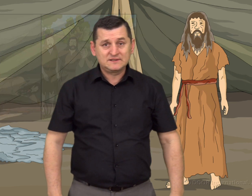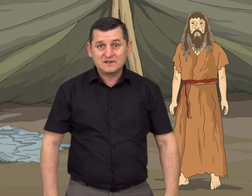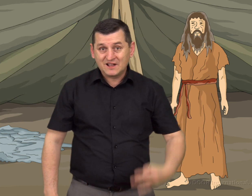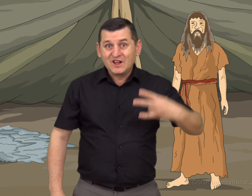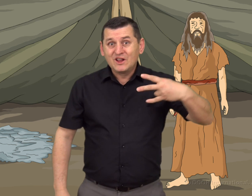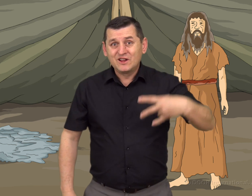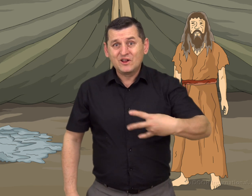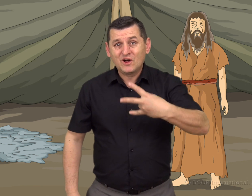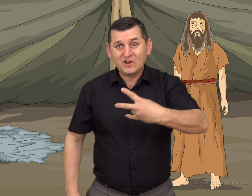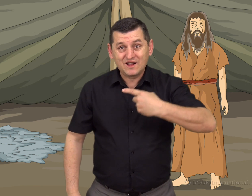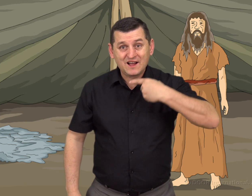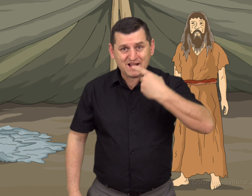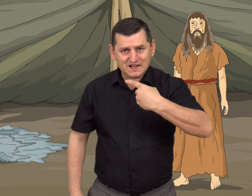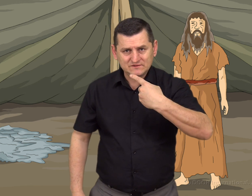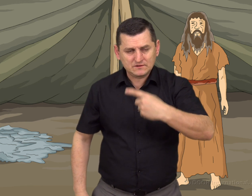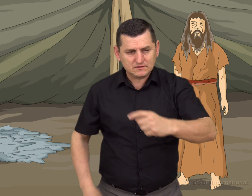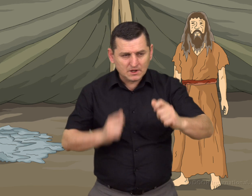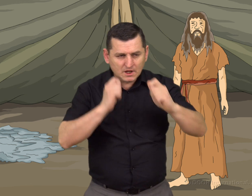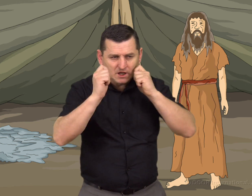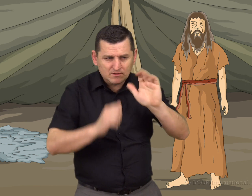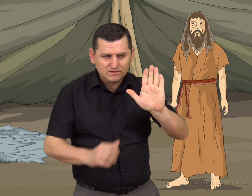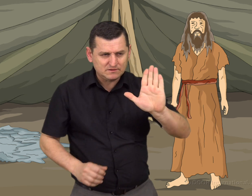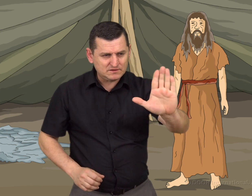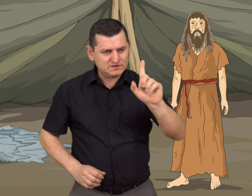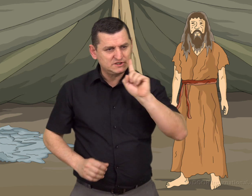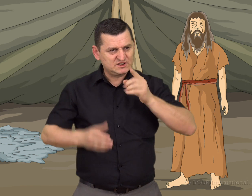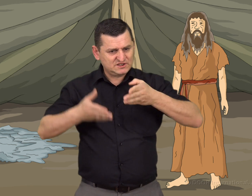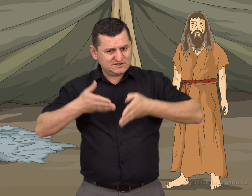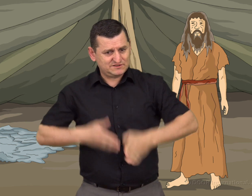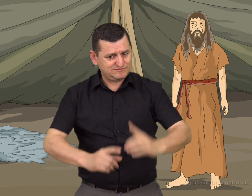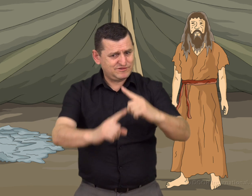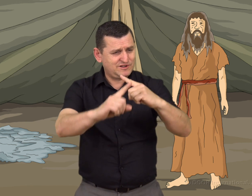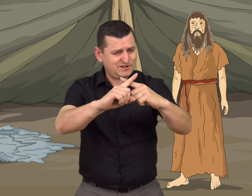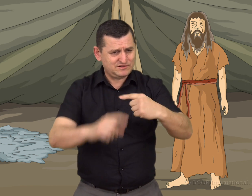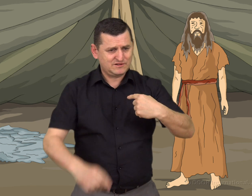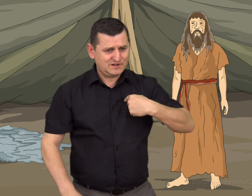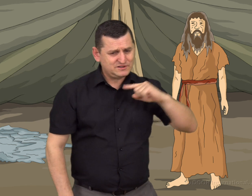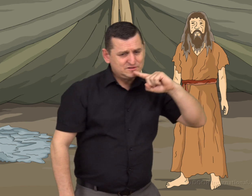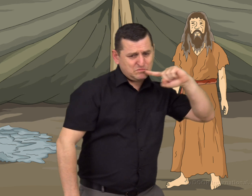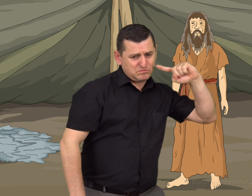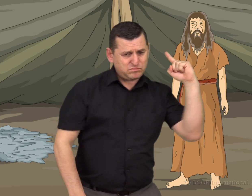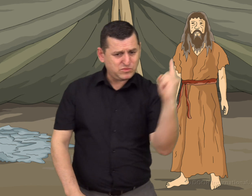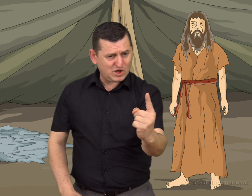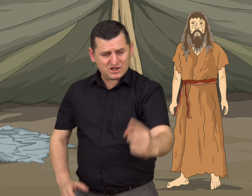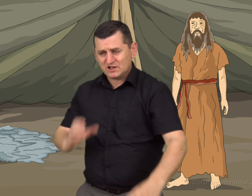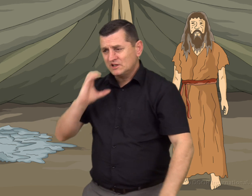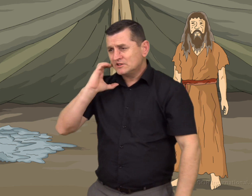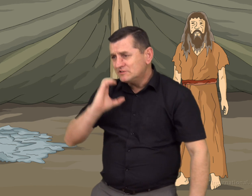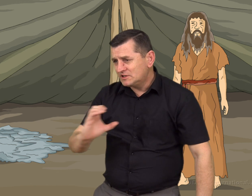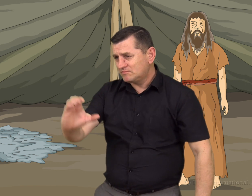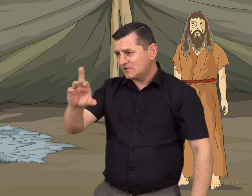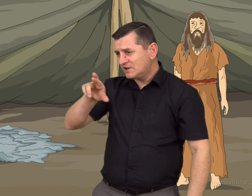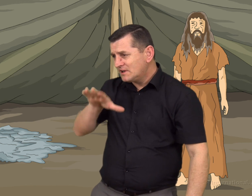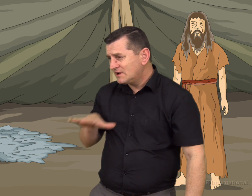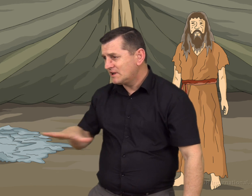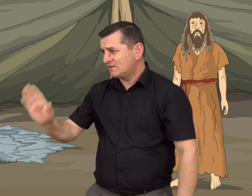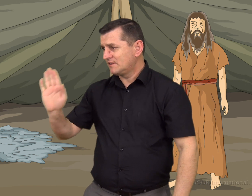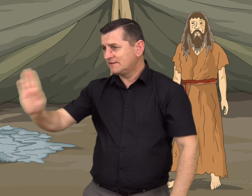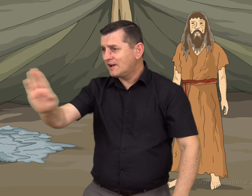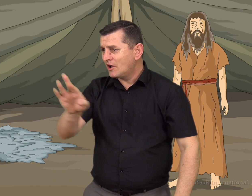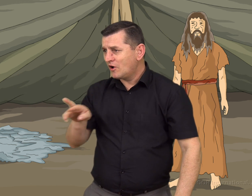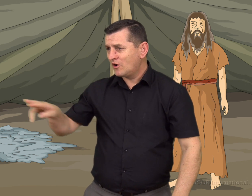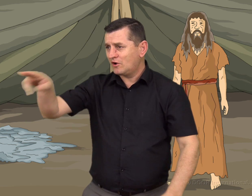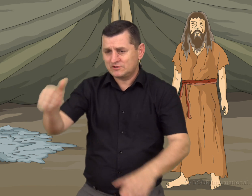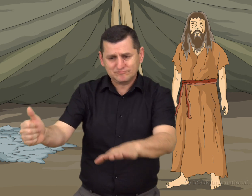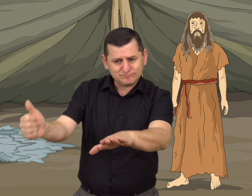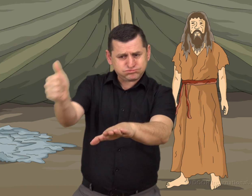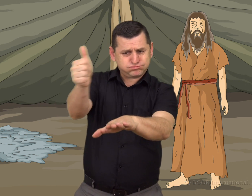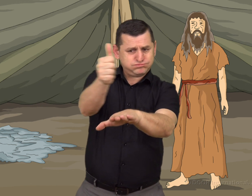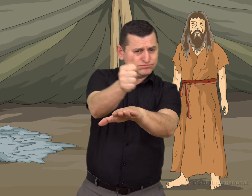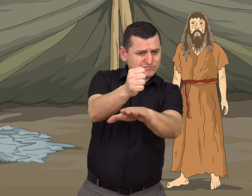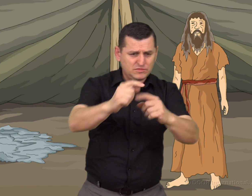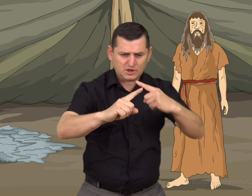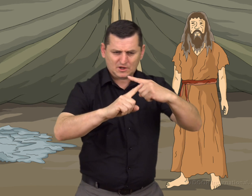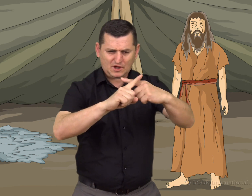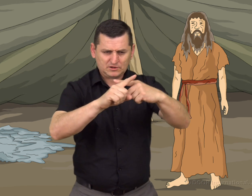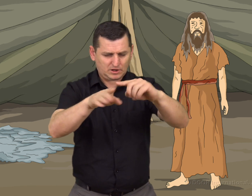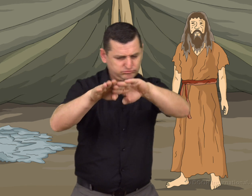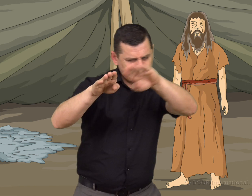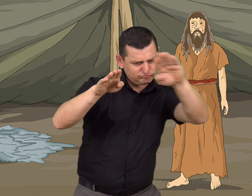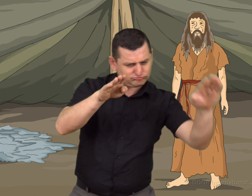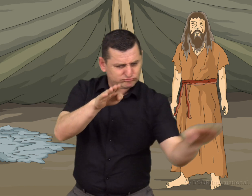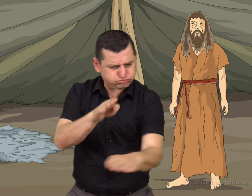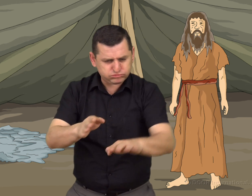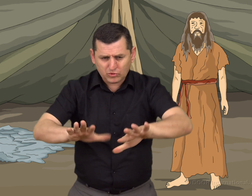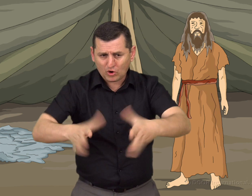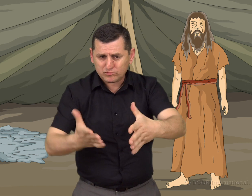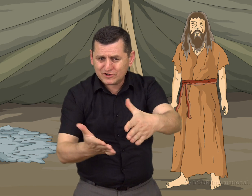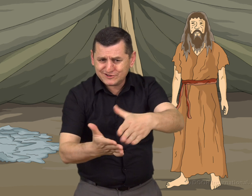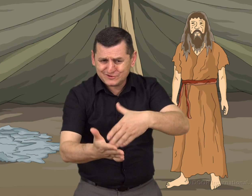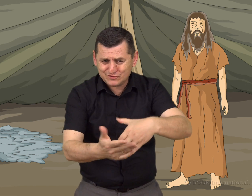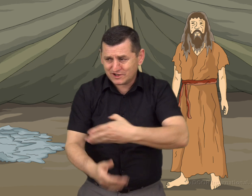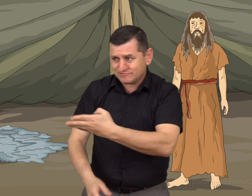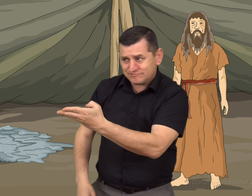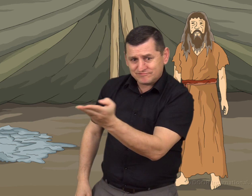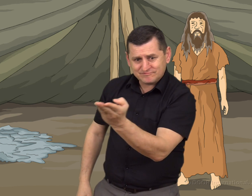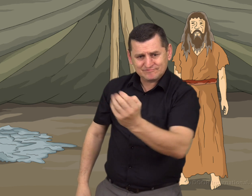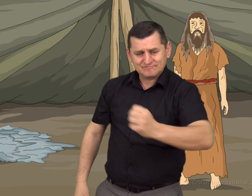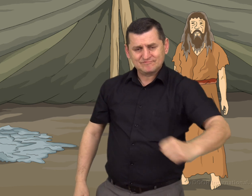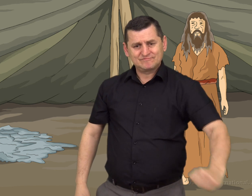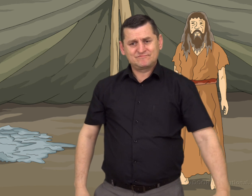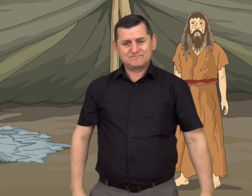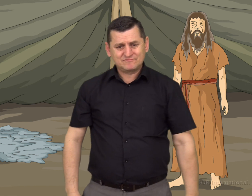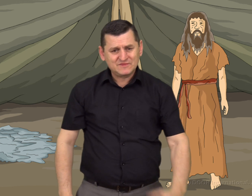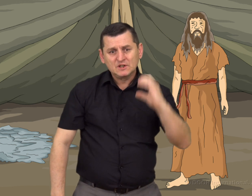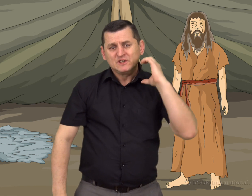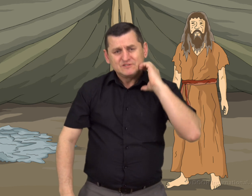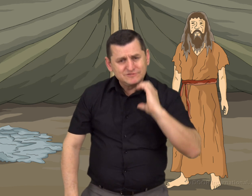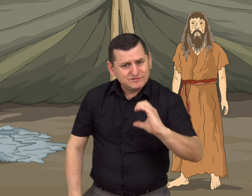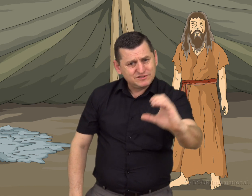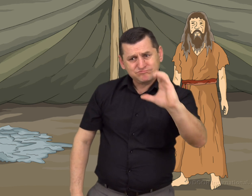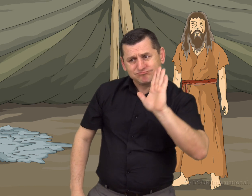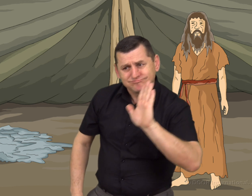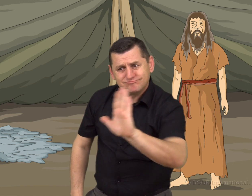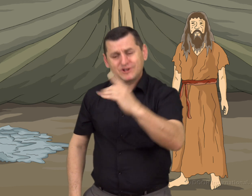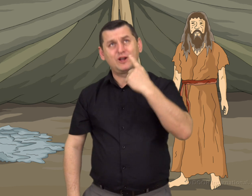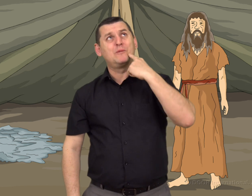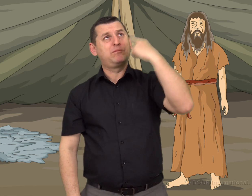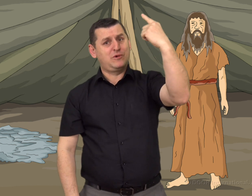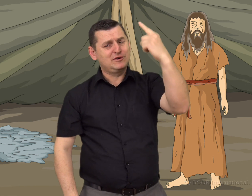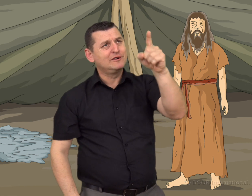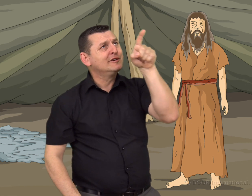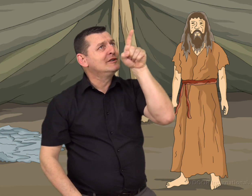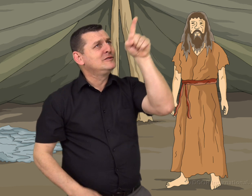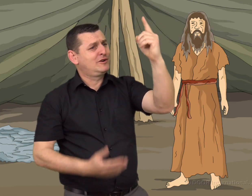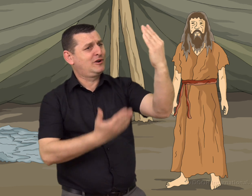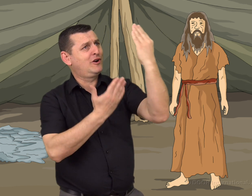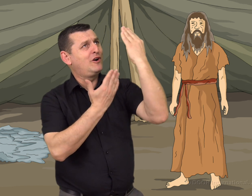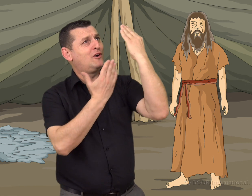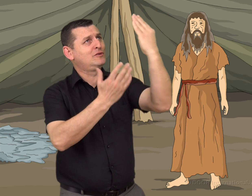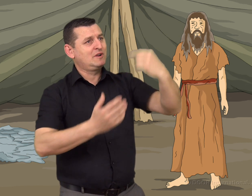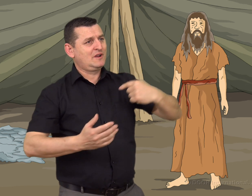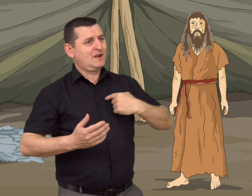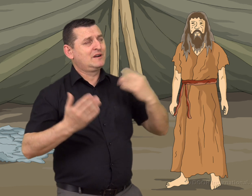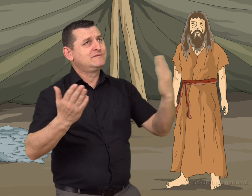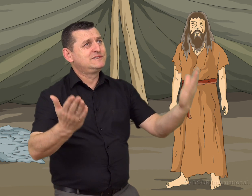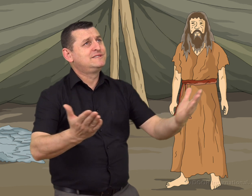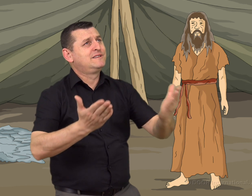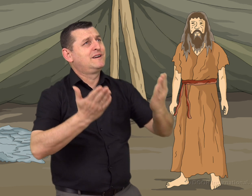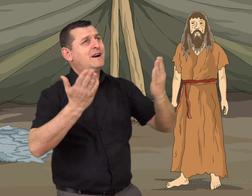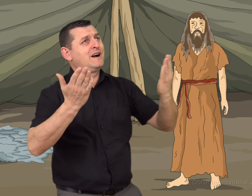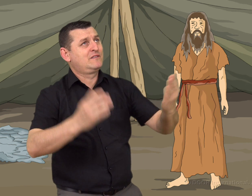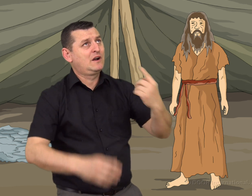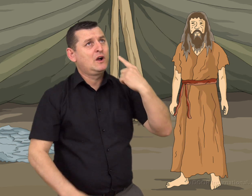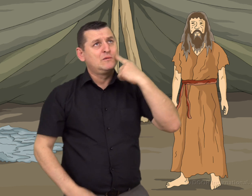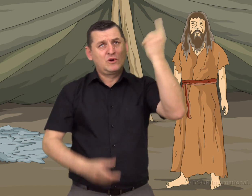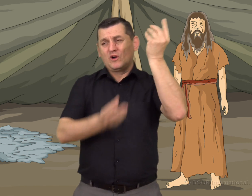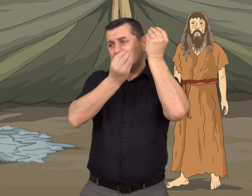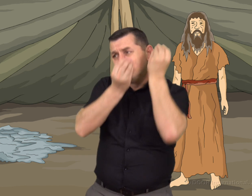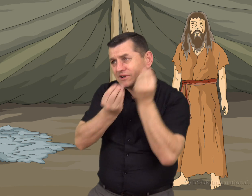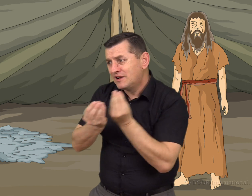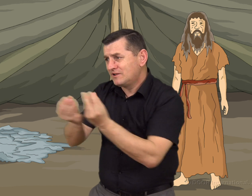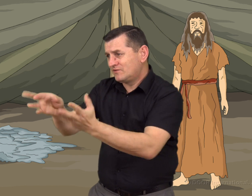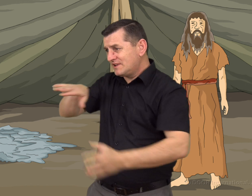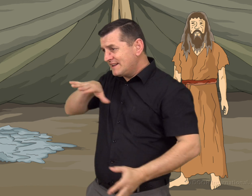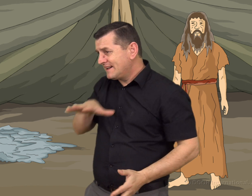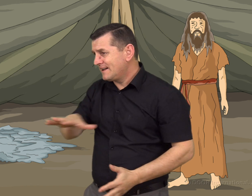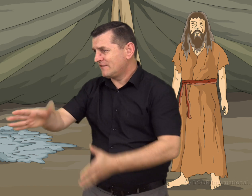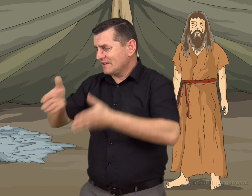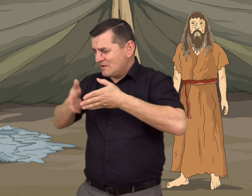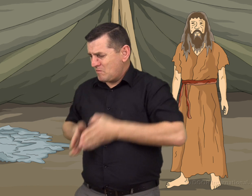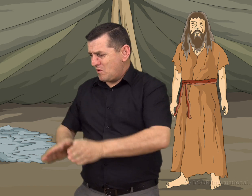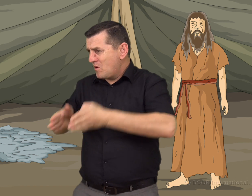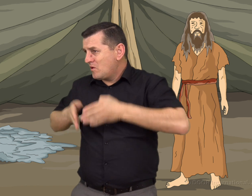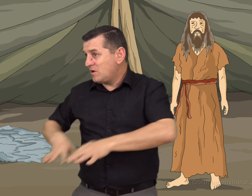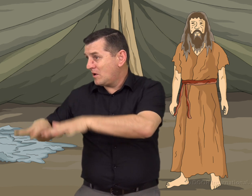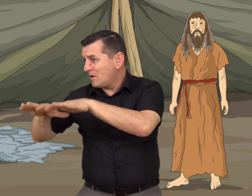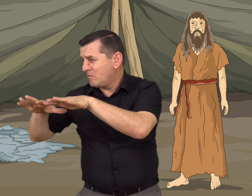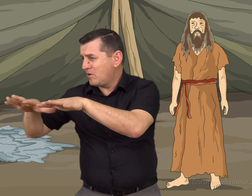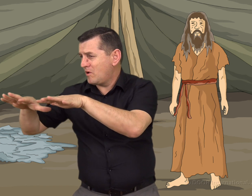A servant of servants shall he be to his brothers.” He also declared: “Blessed be the LORD, the God of Shem!